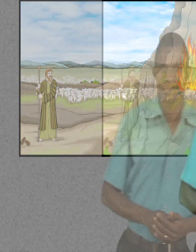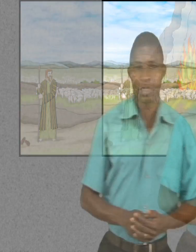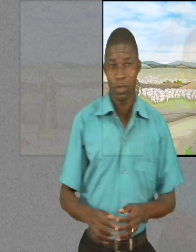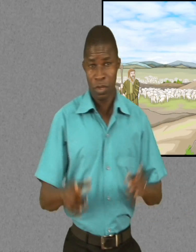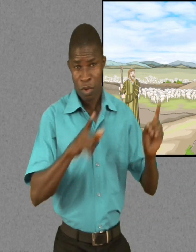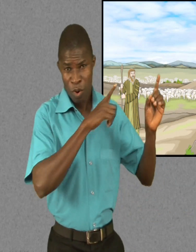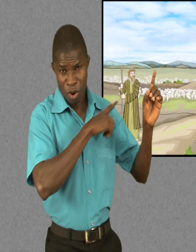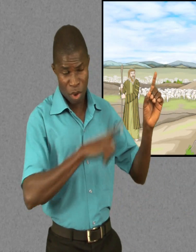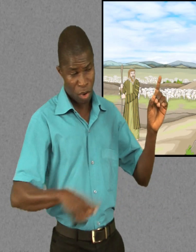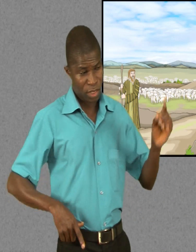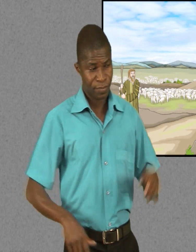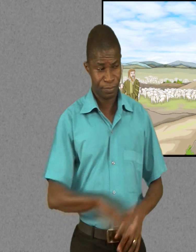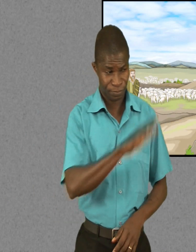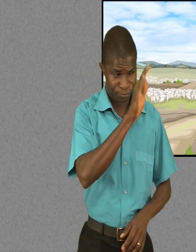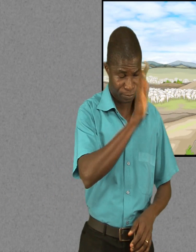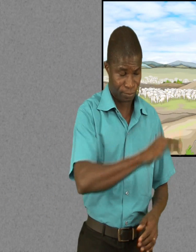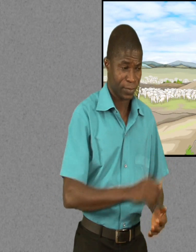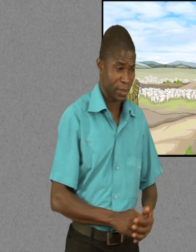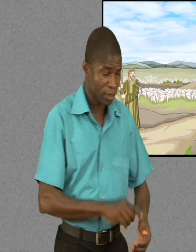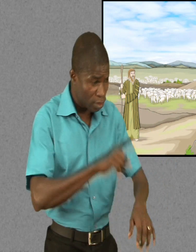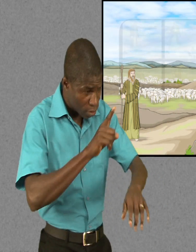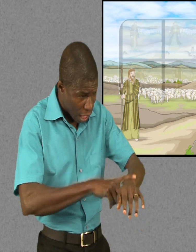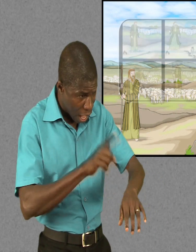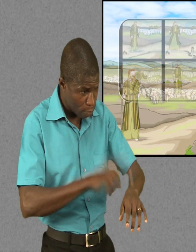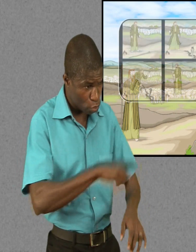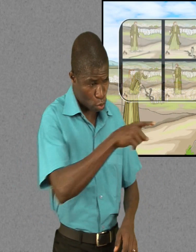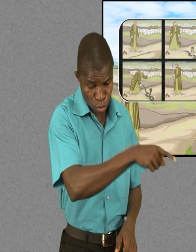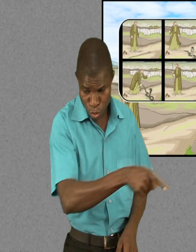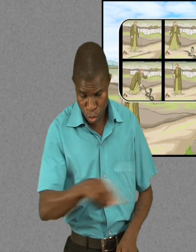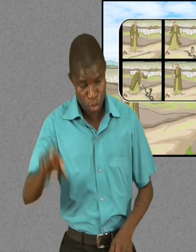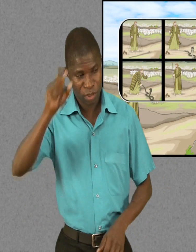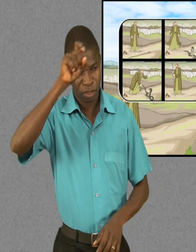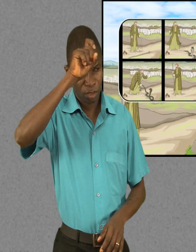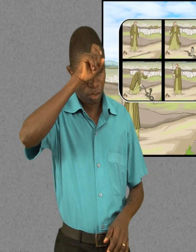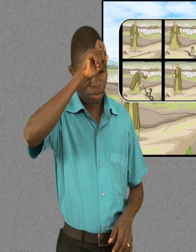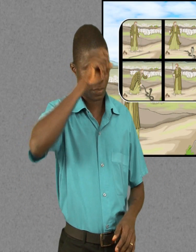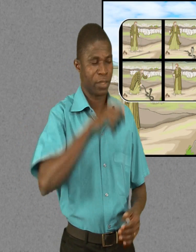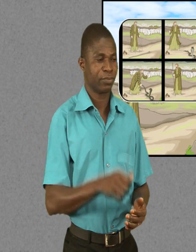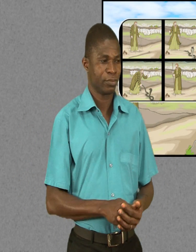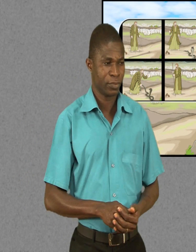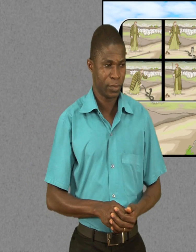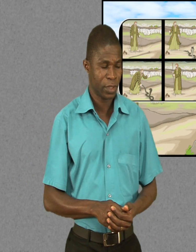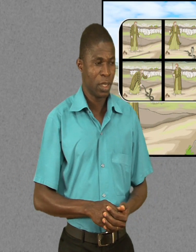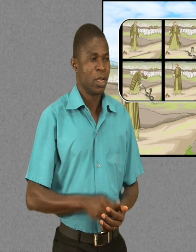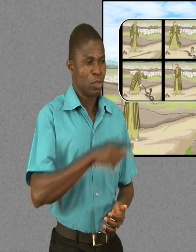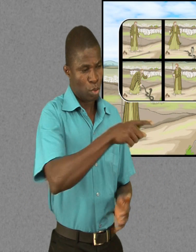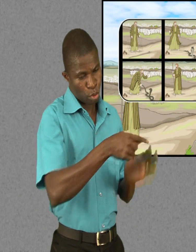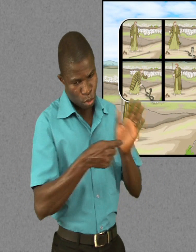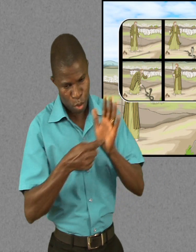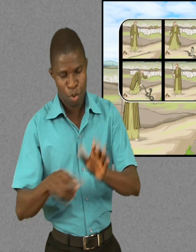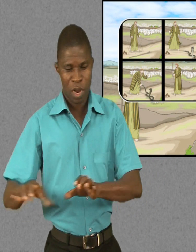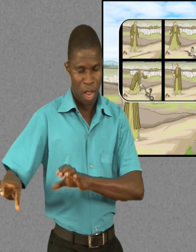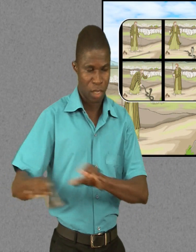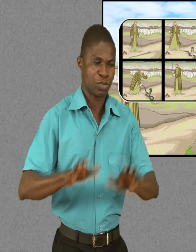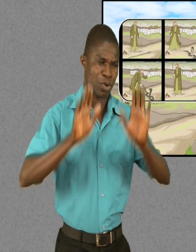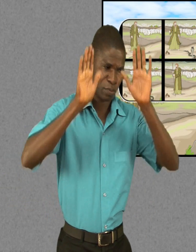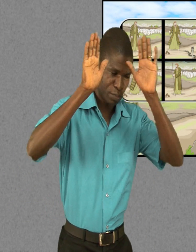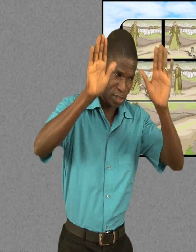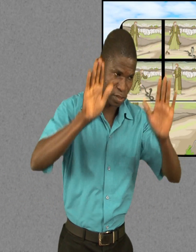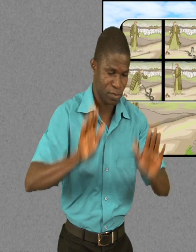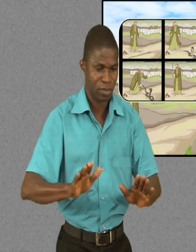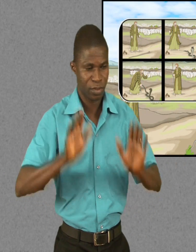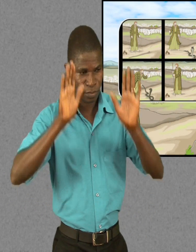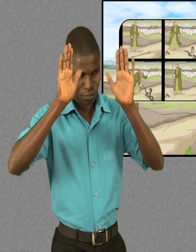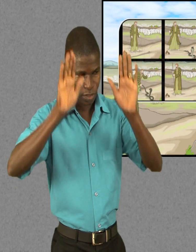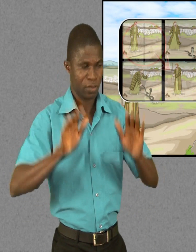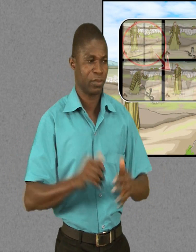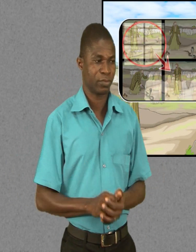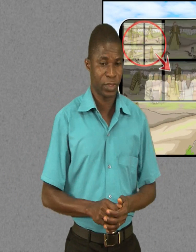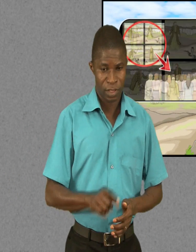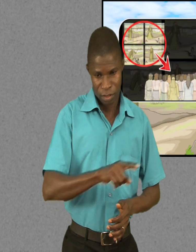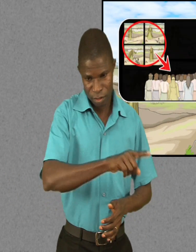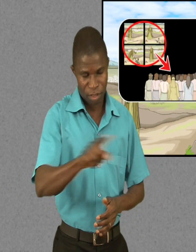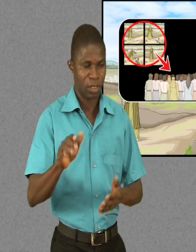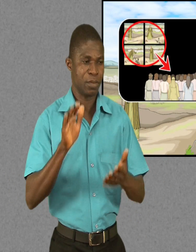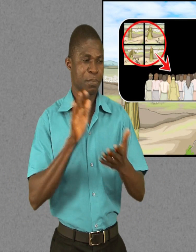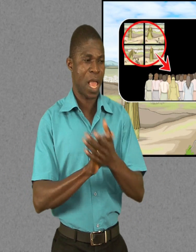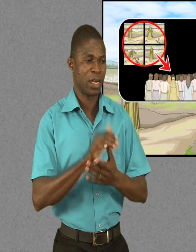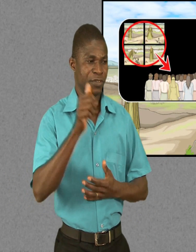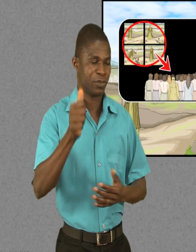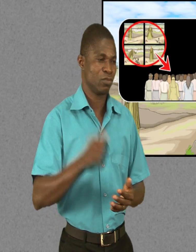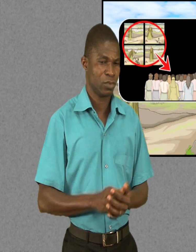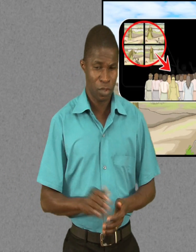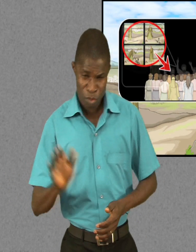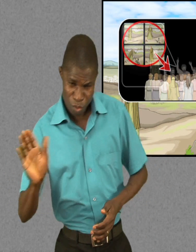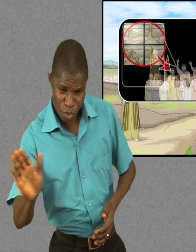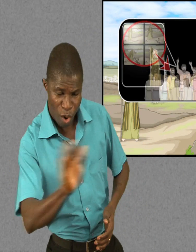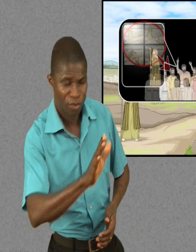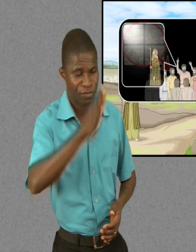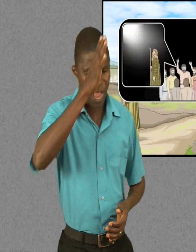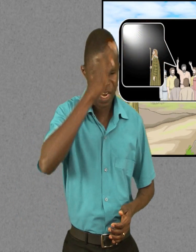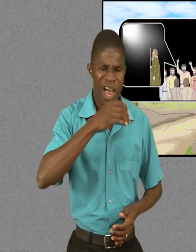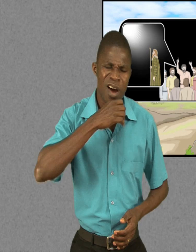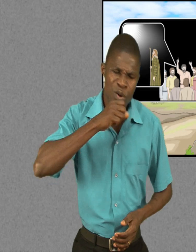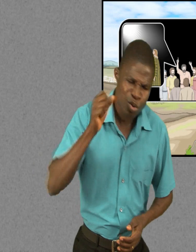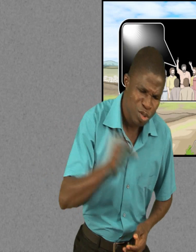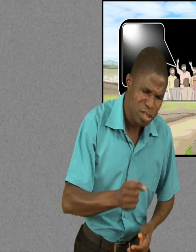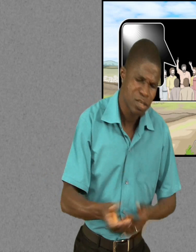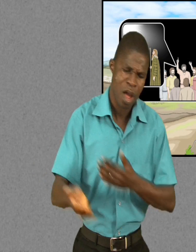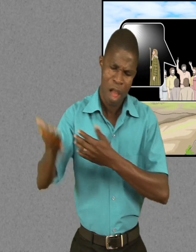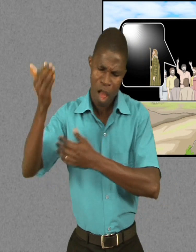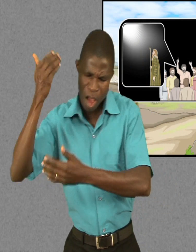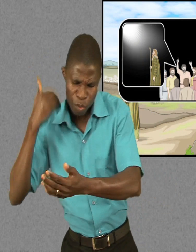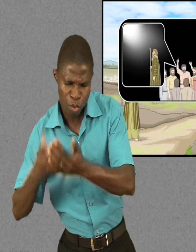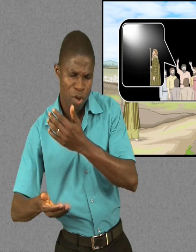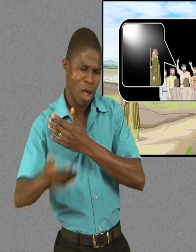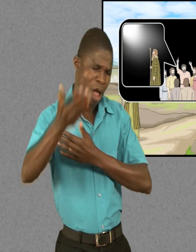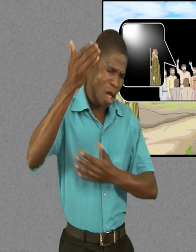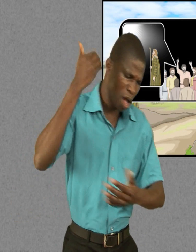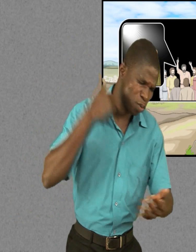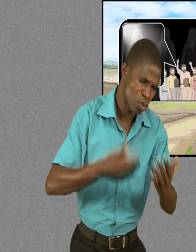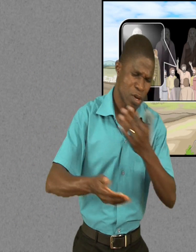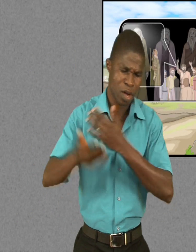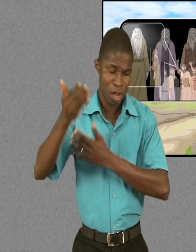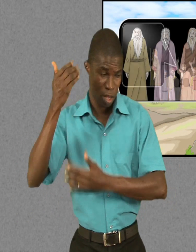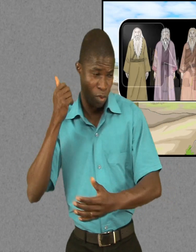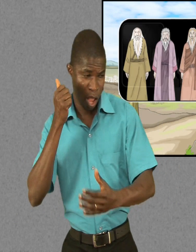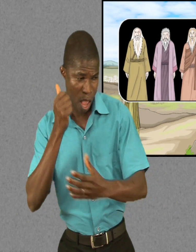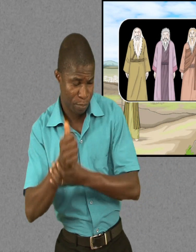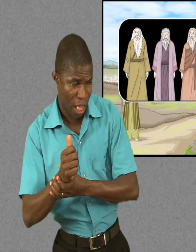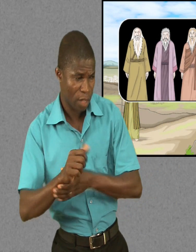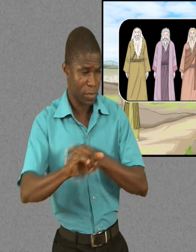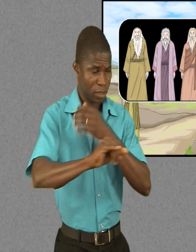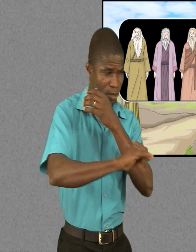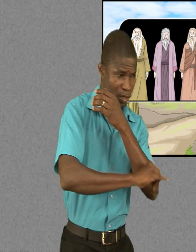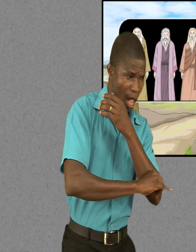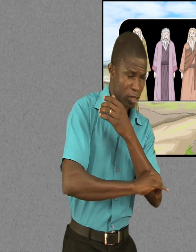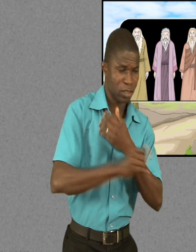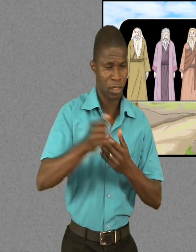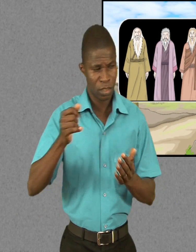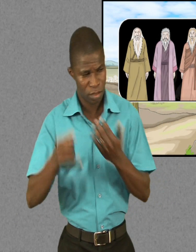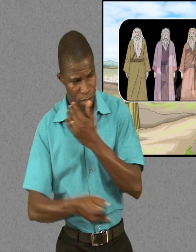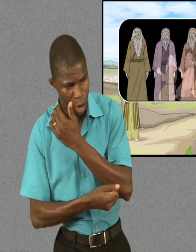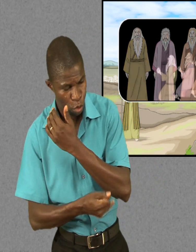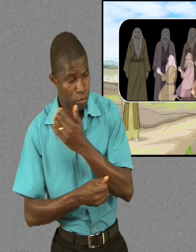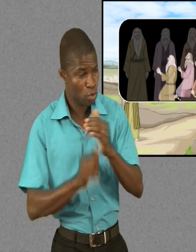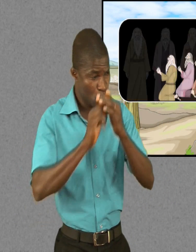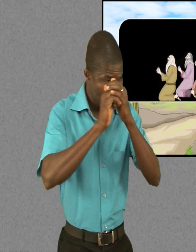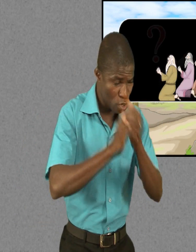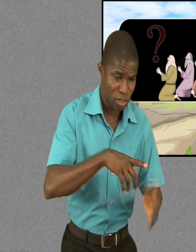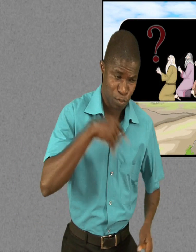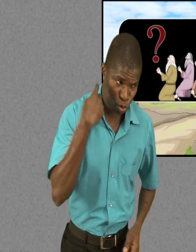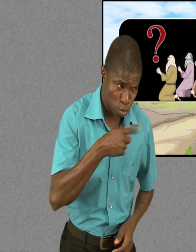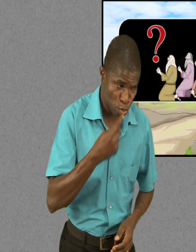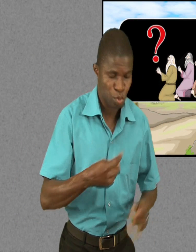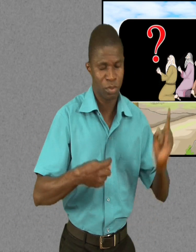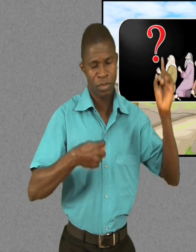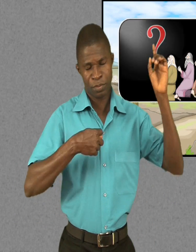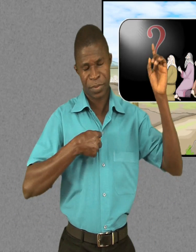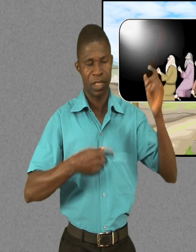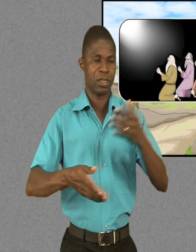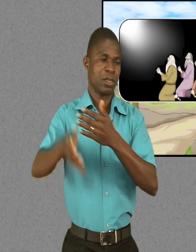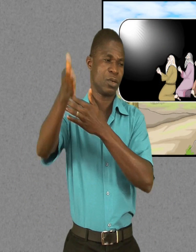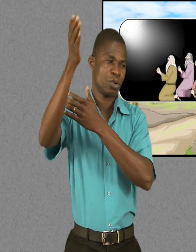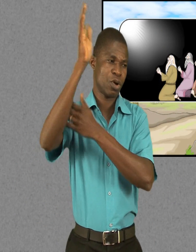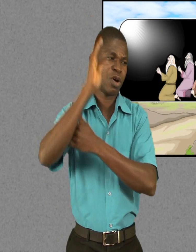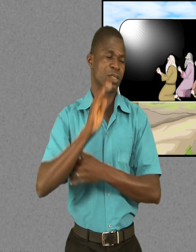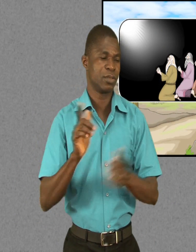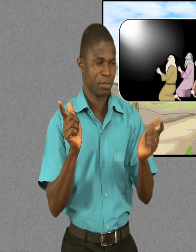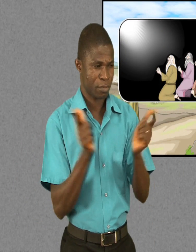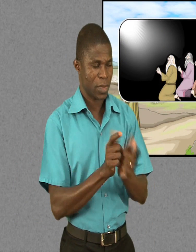“This is so that they may believe that the LORD, the God of their fathers—the God of Abraham, the God of Isaac, and the God of Jacob—has appeared to you.”